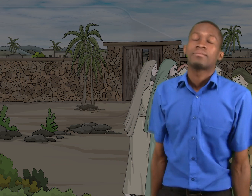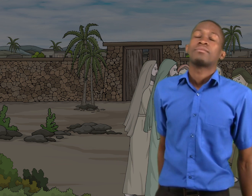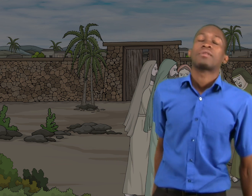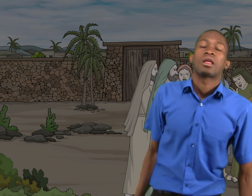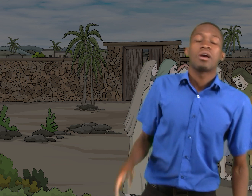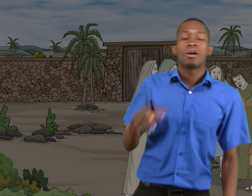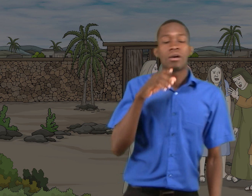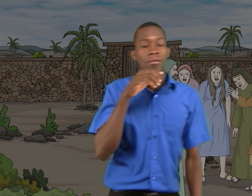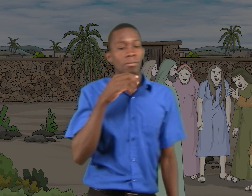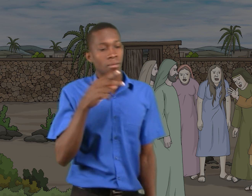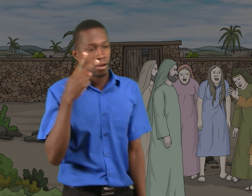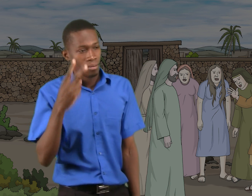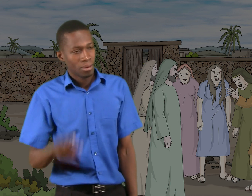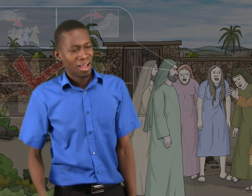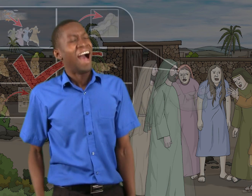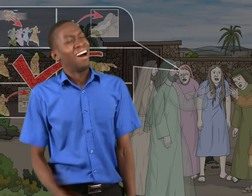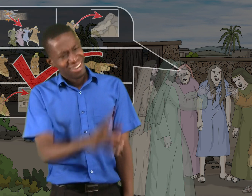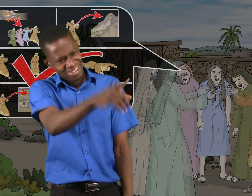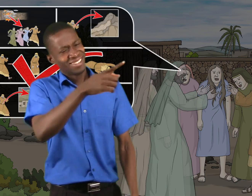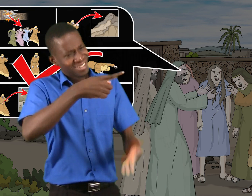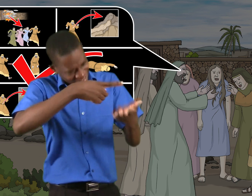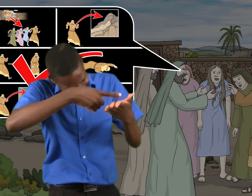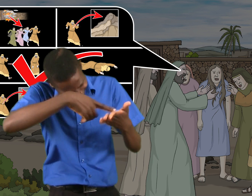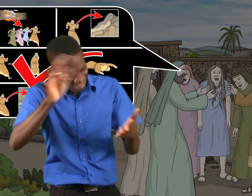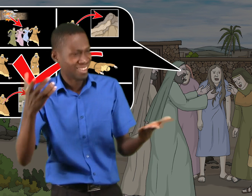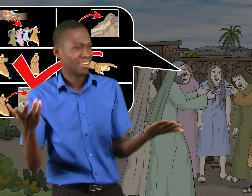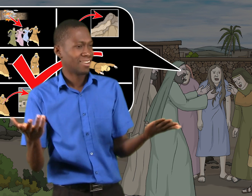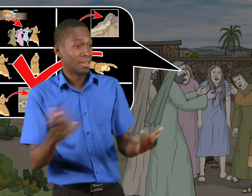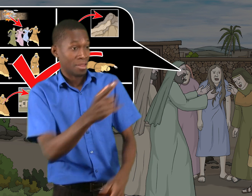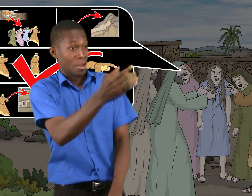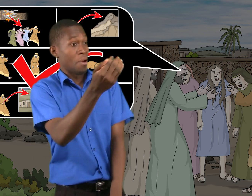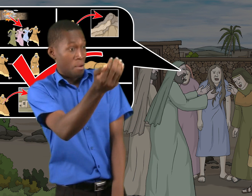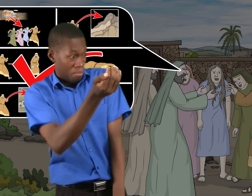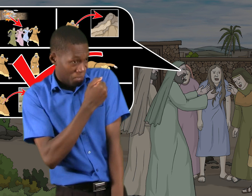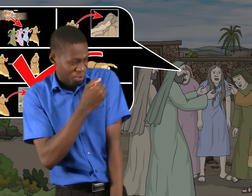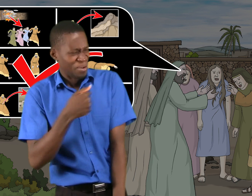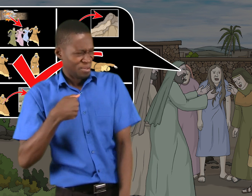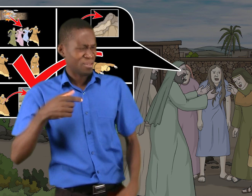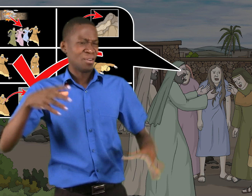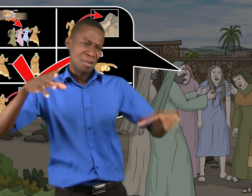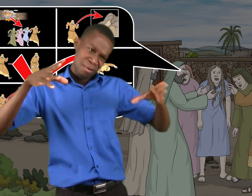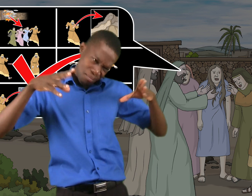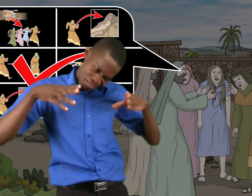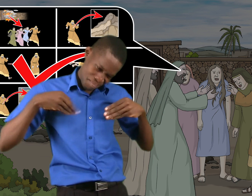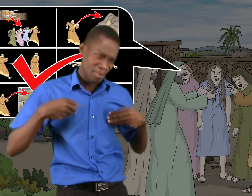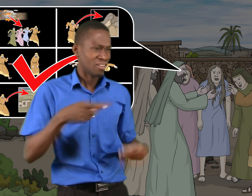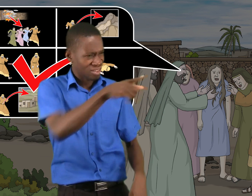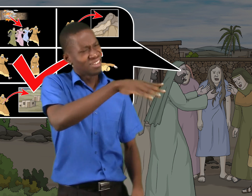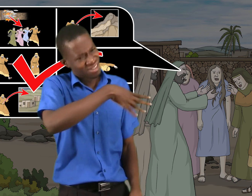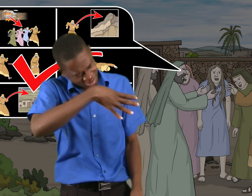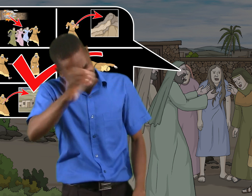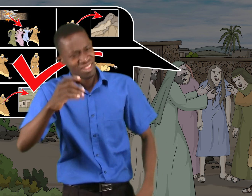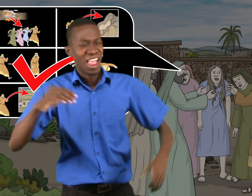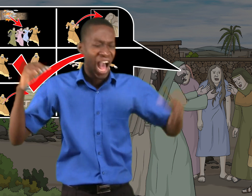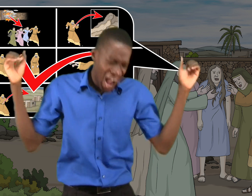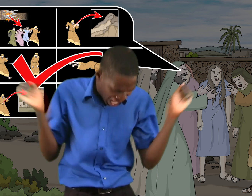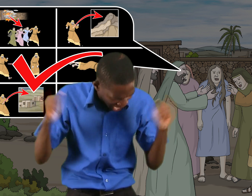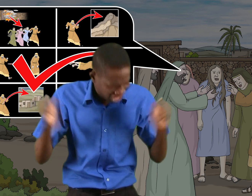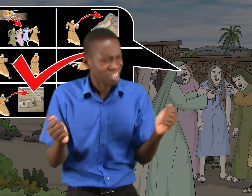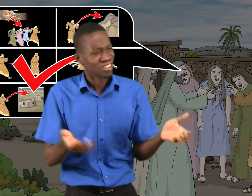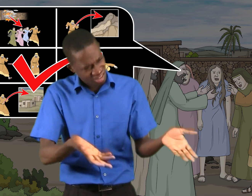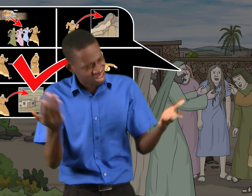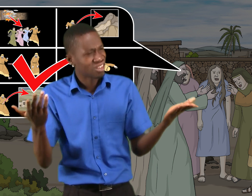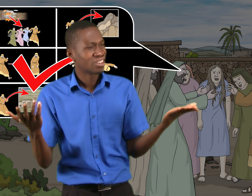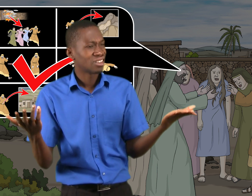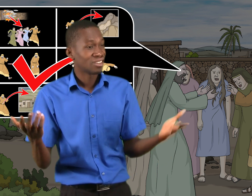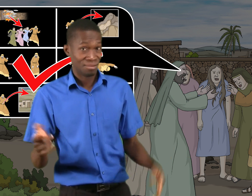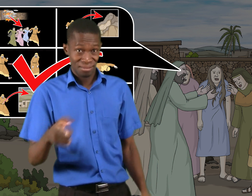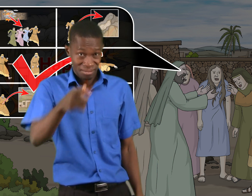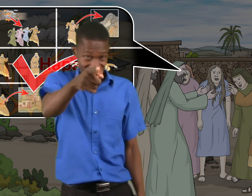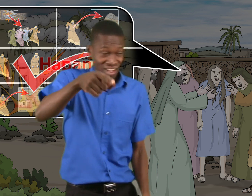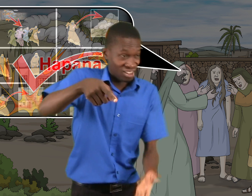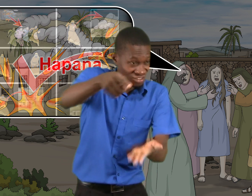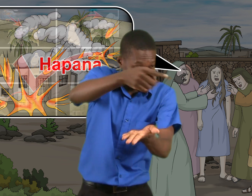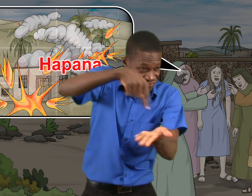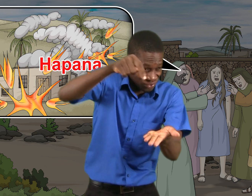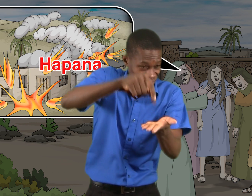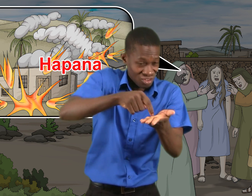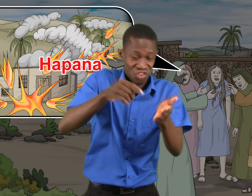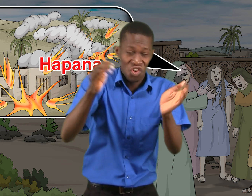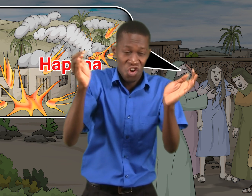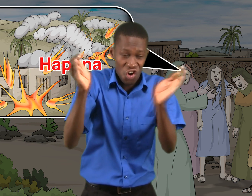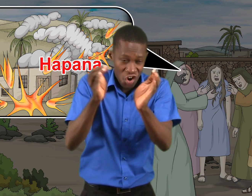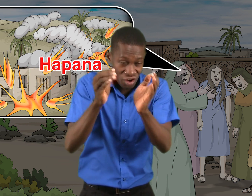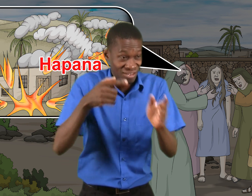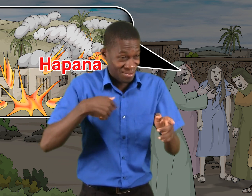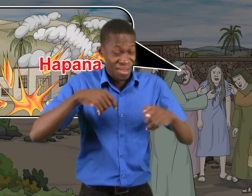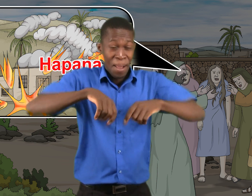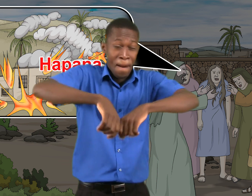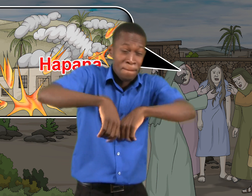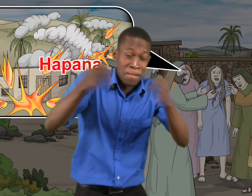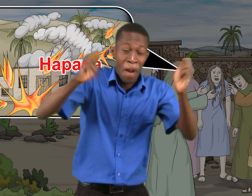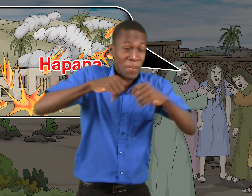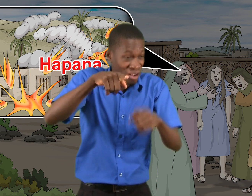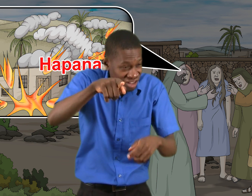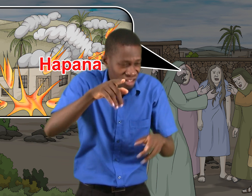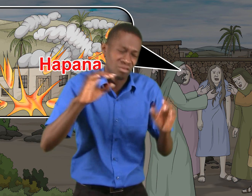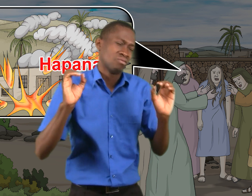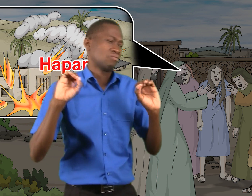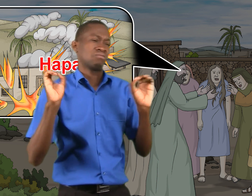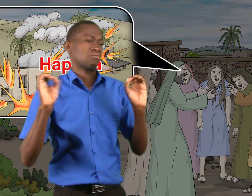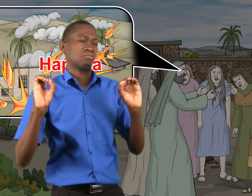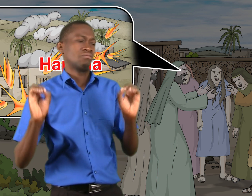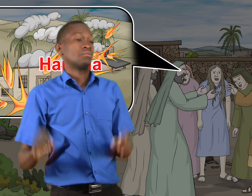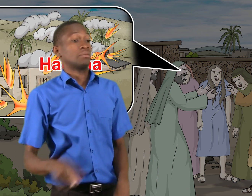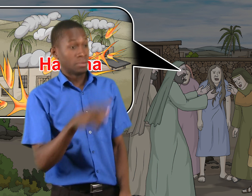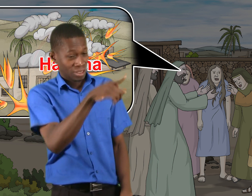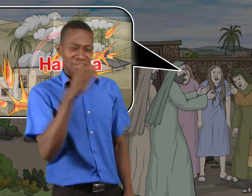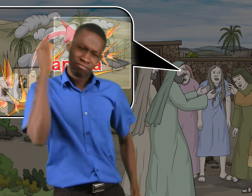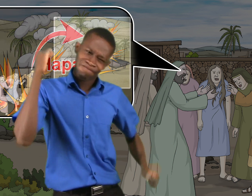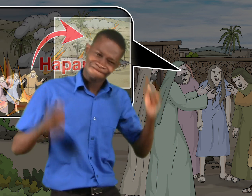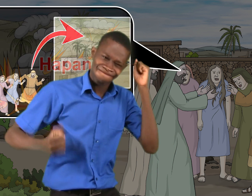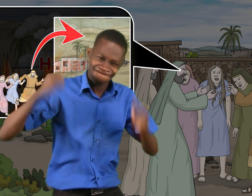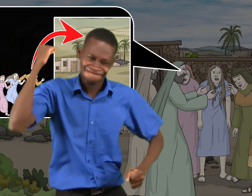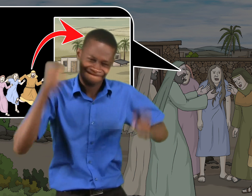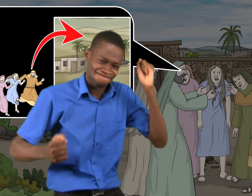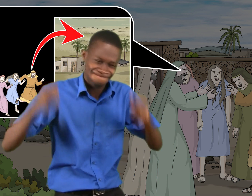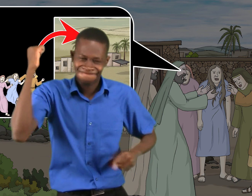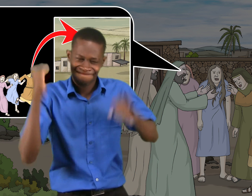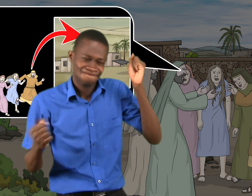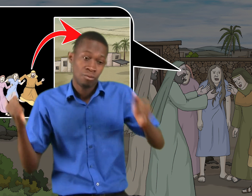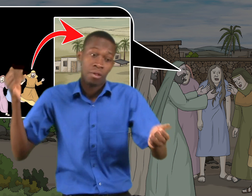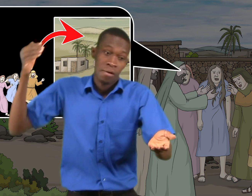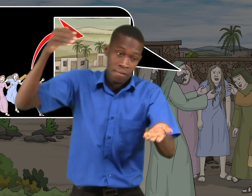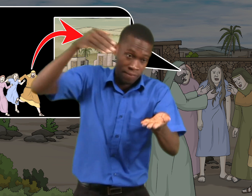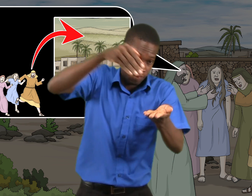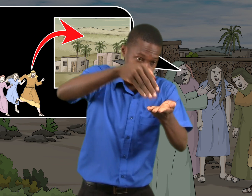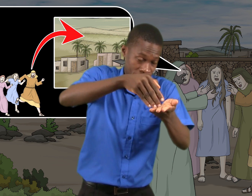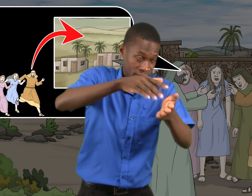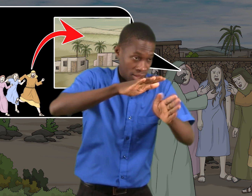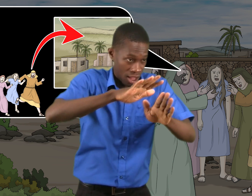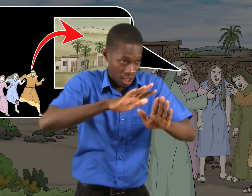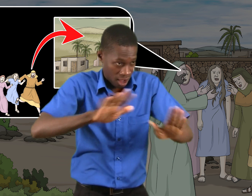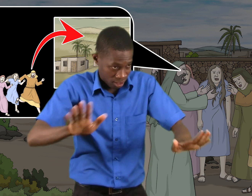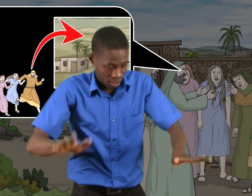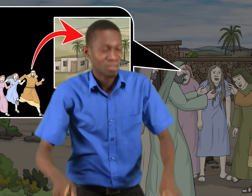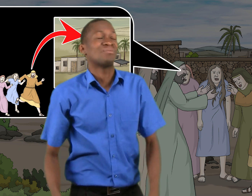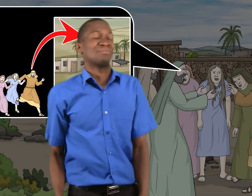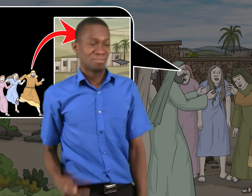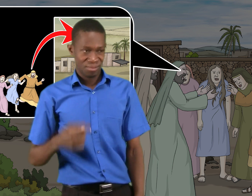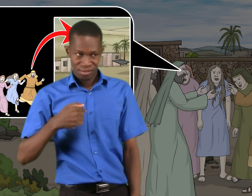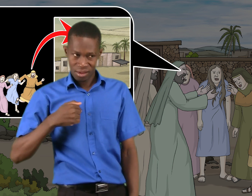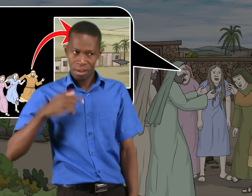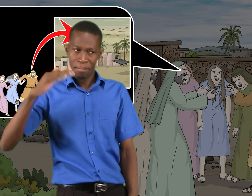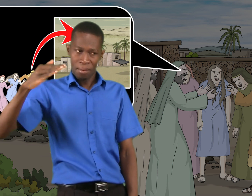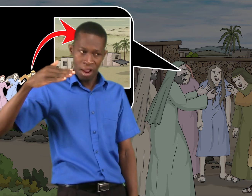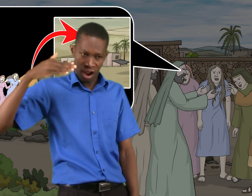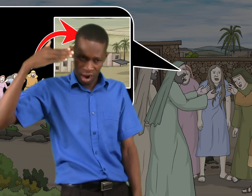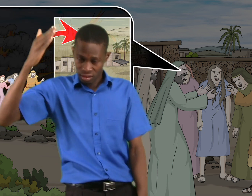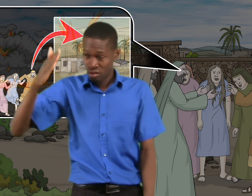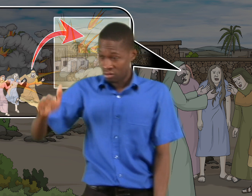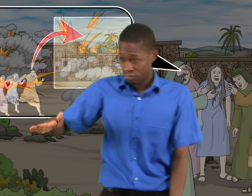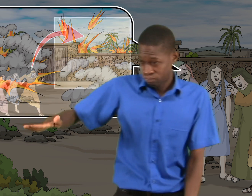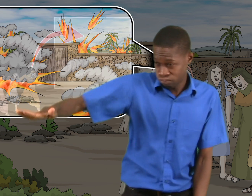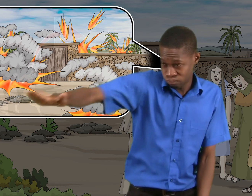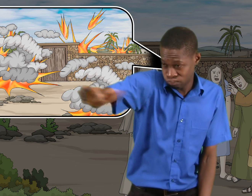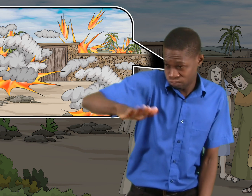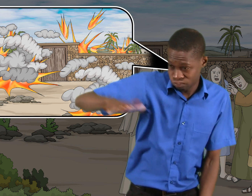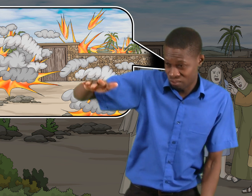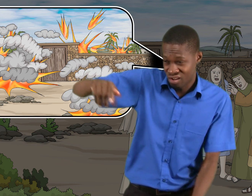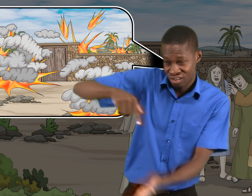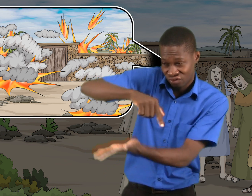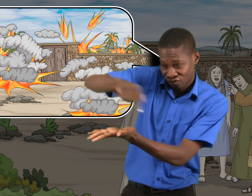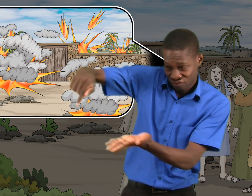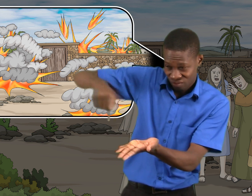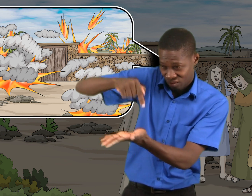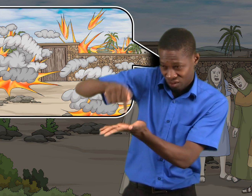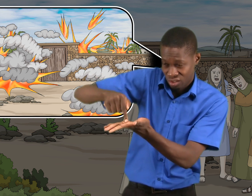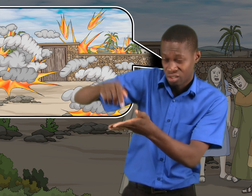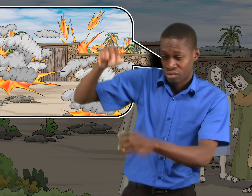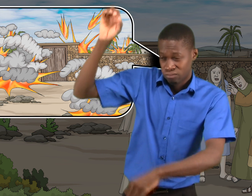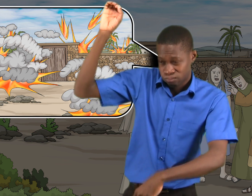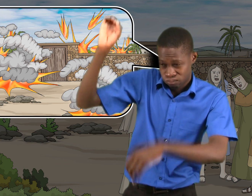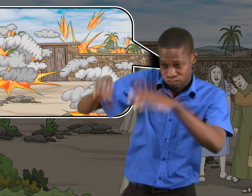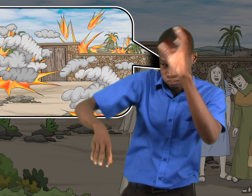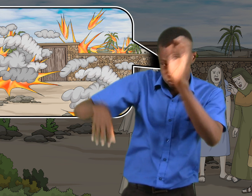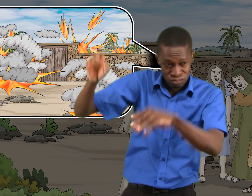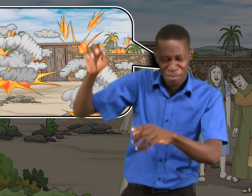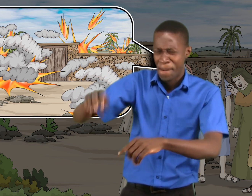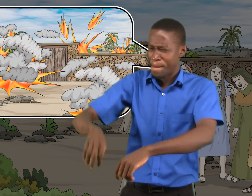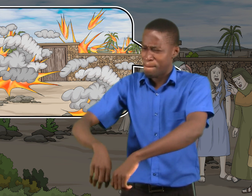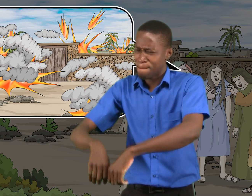“Very well,” he answered, “I will grant this request as well, and will not demolish the town you indicate.